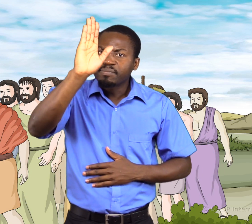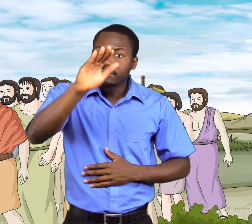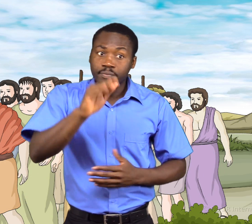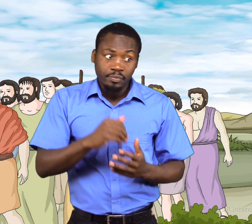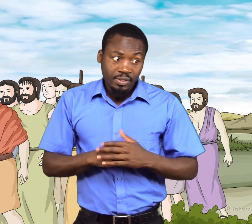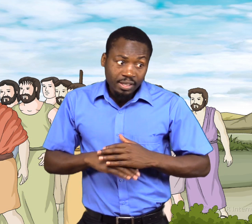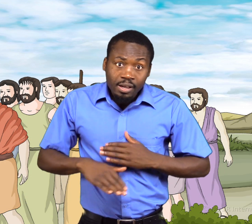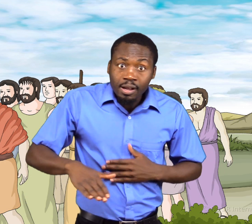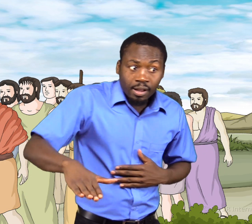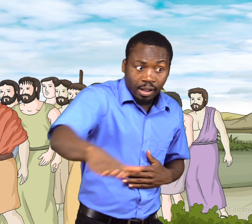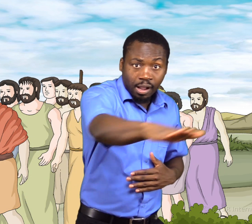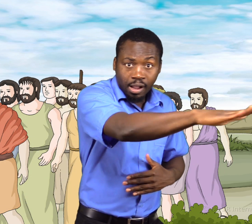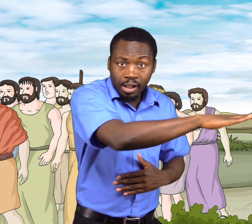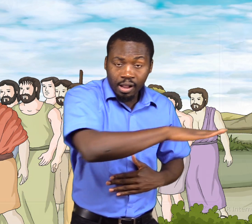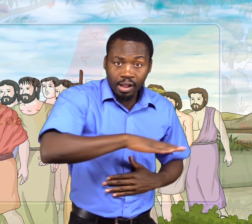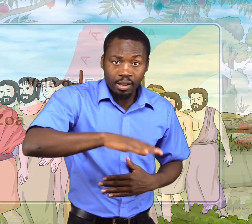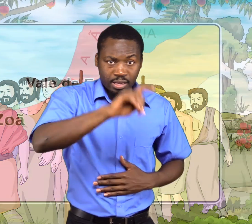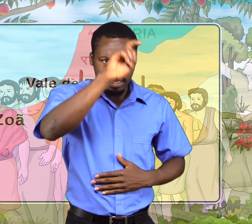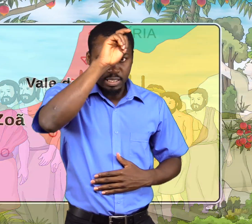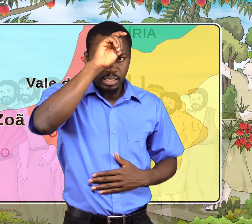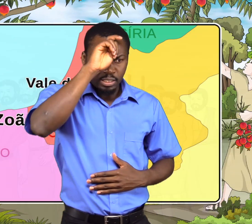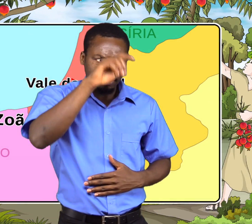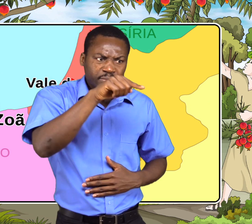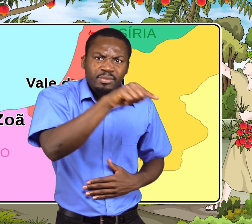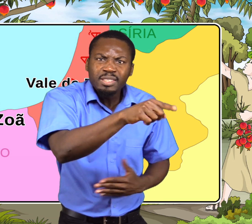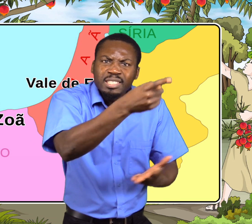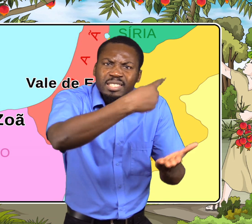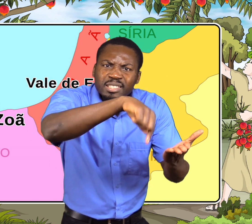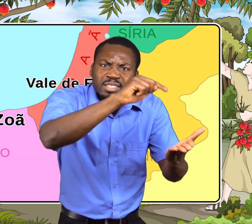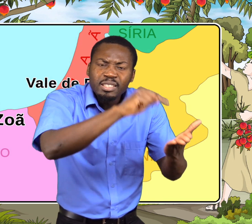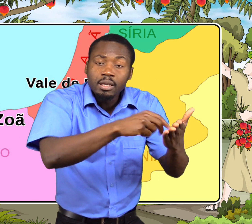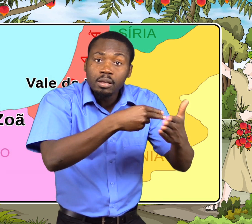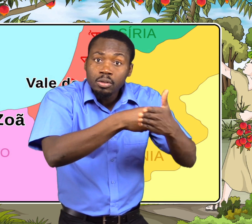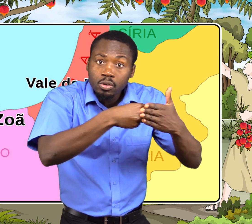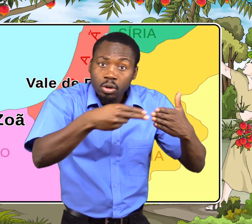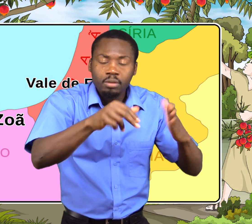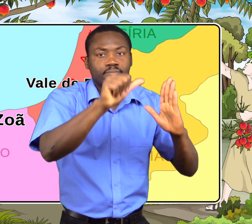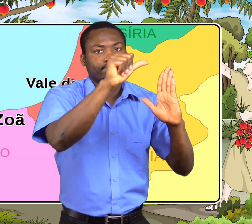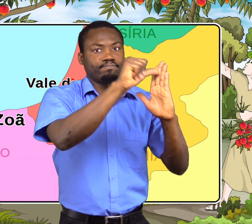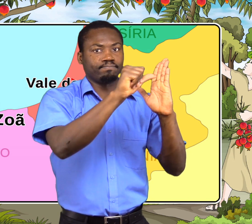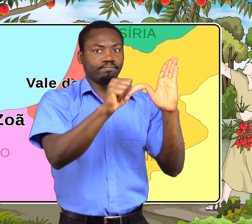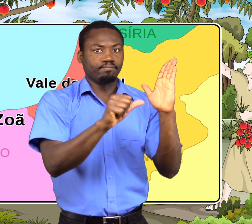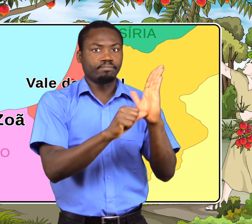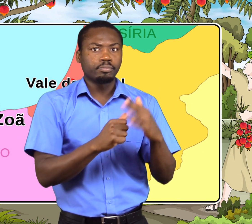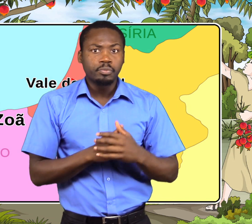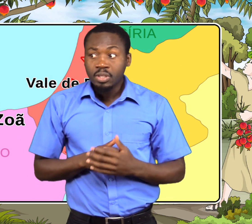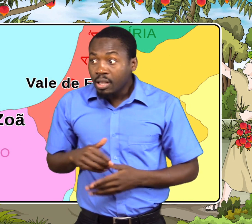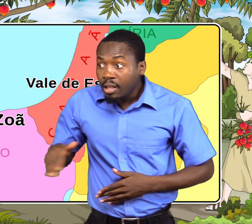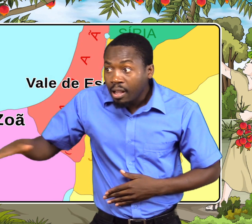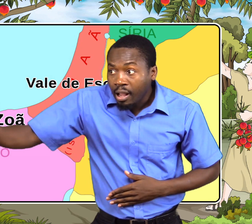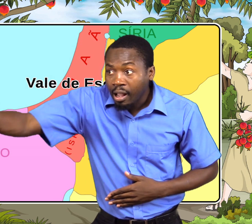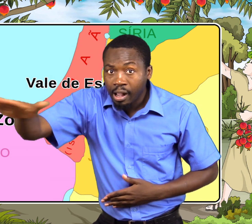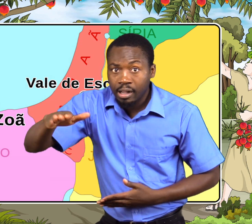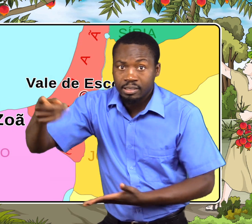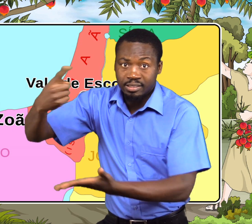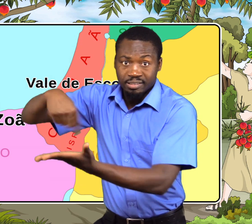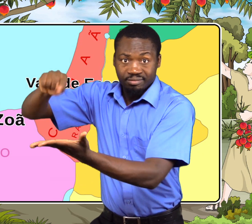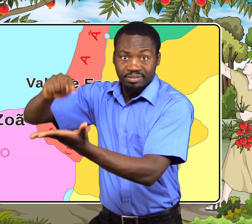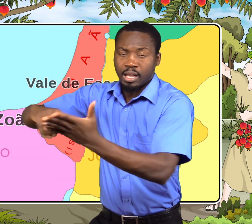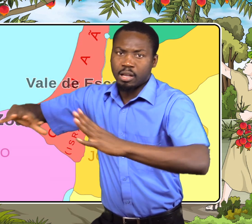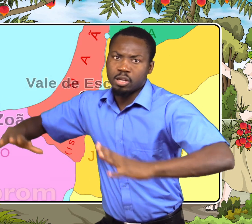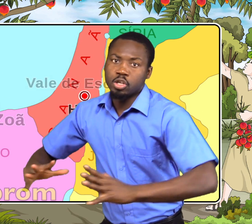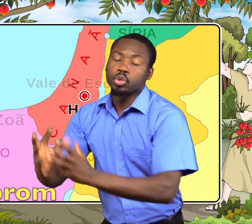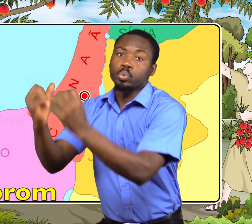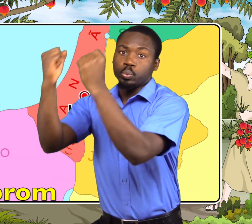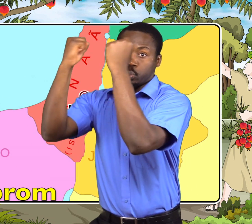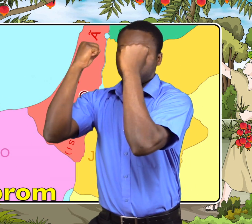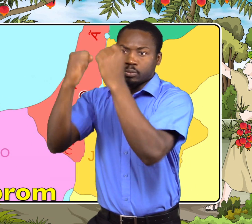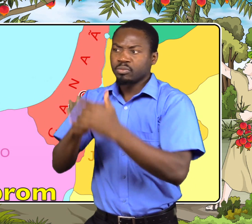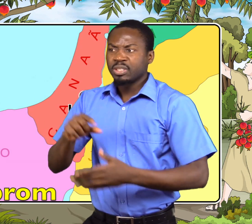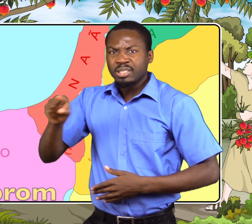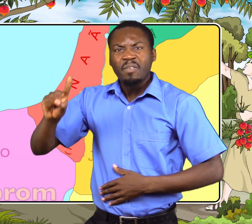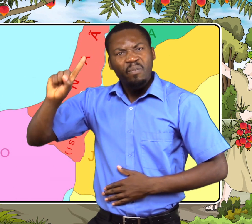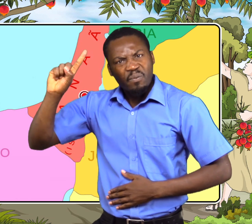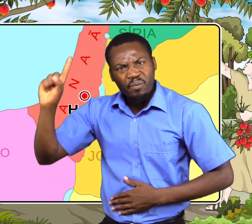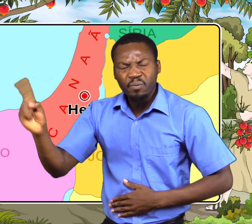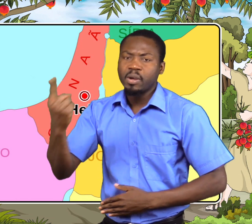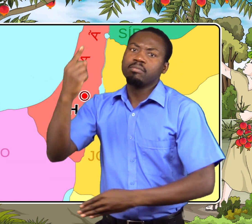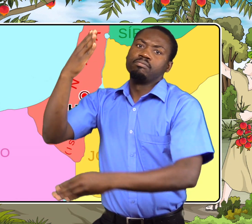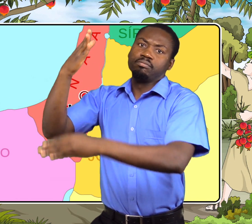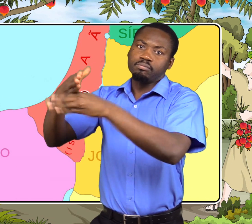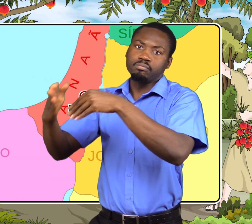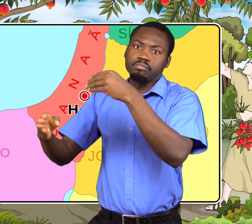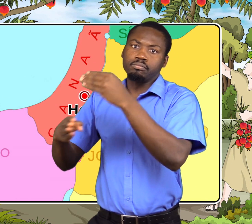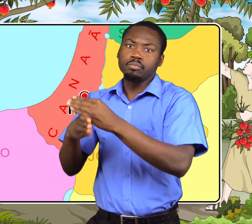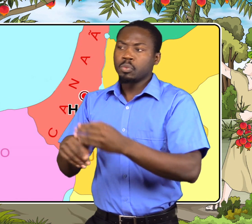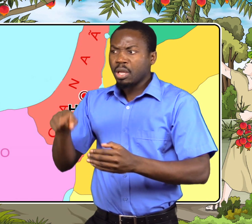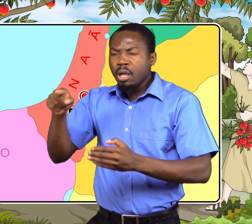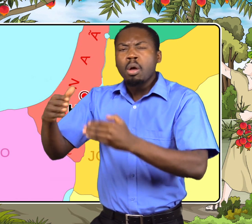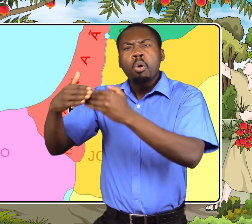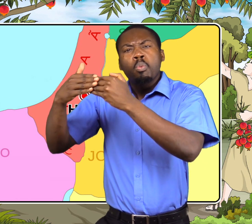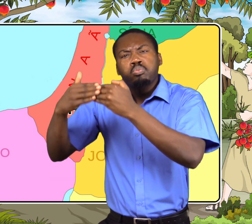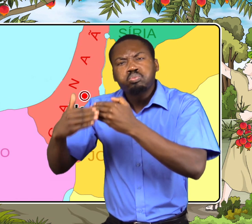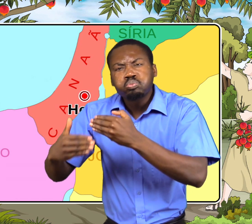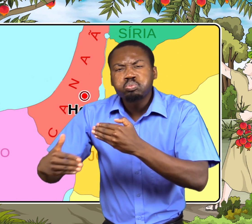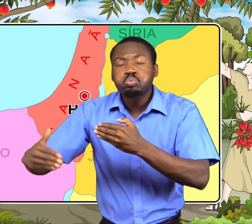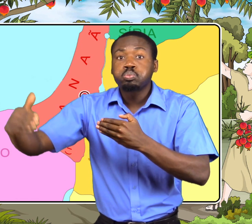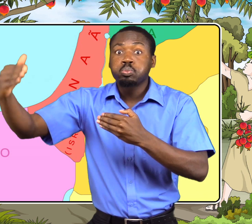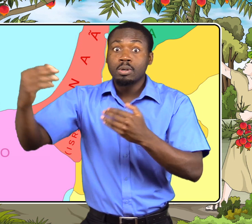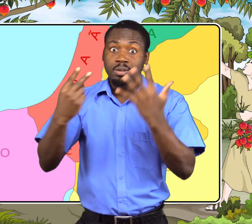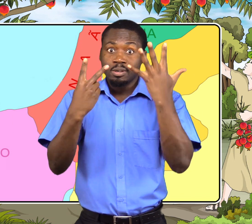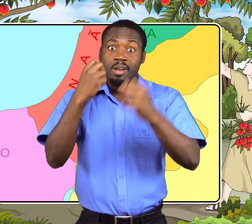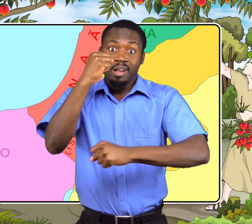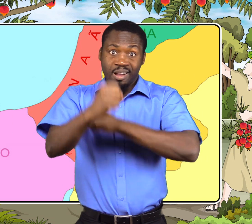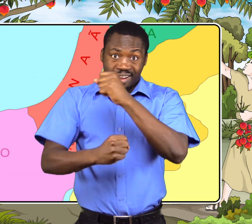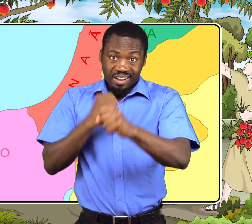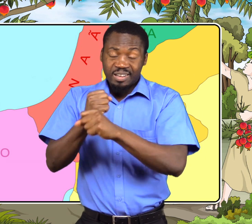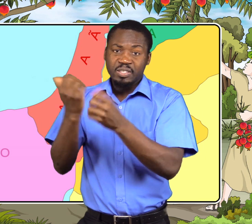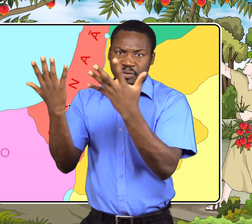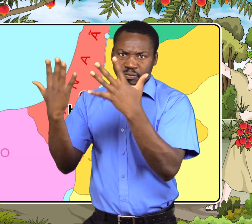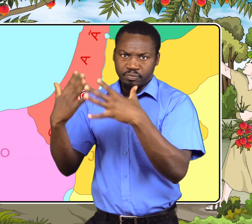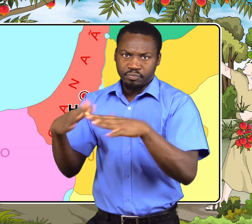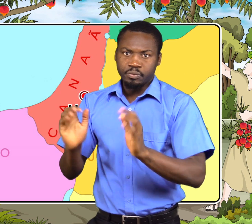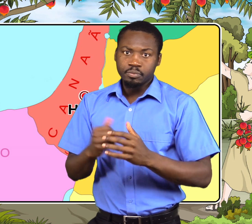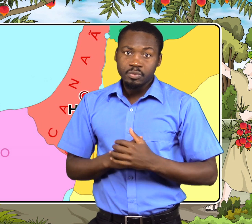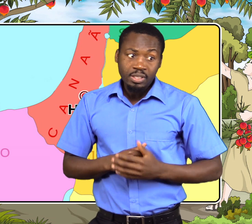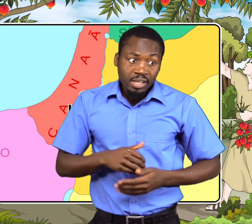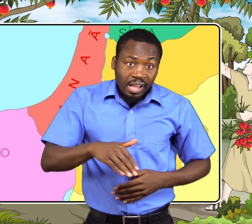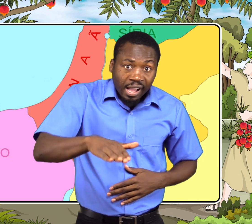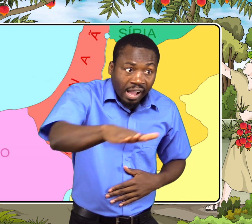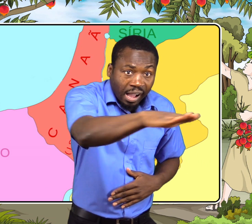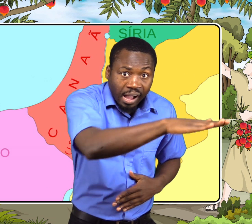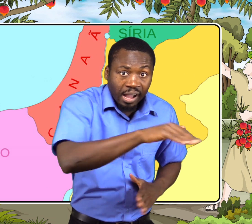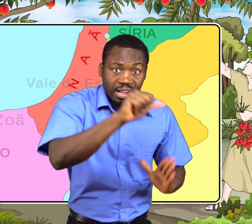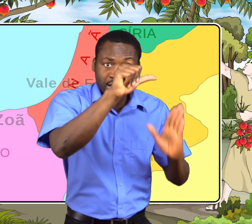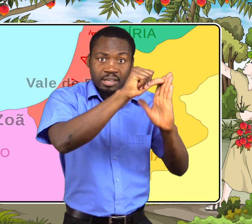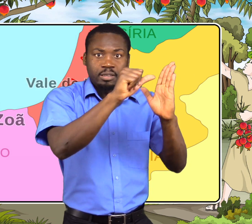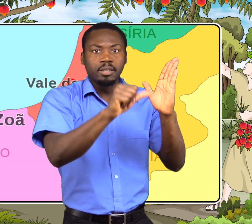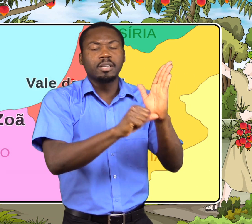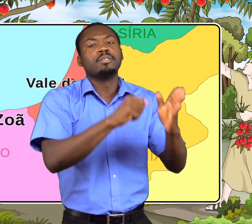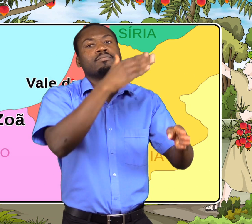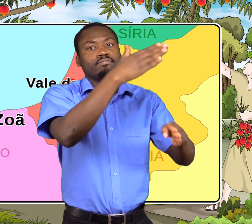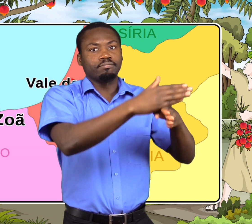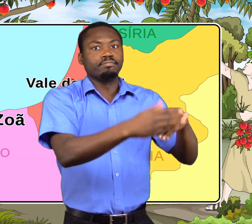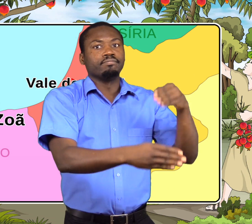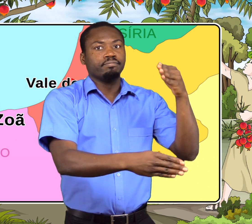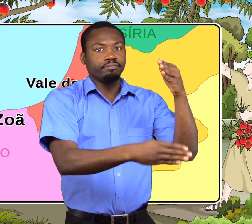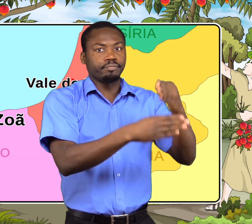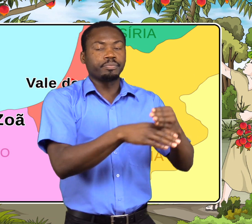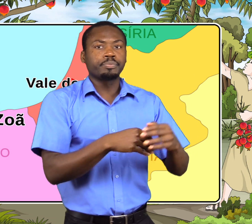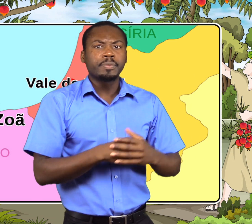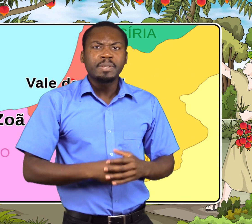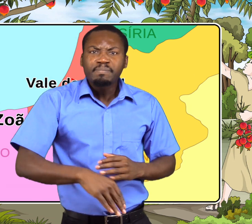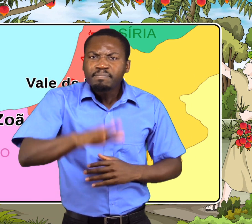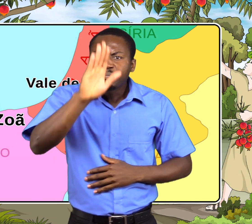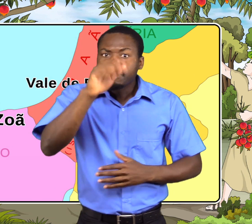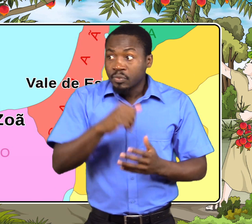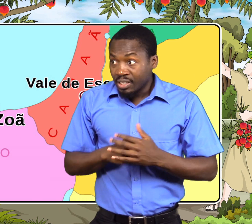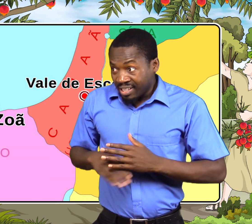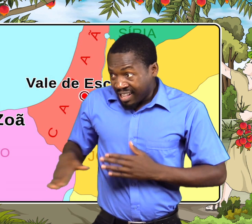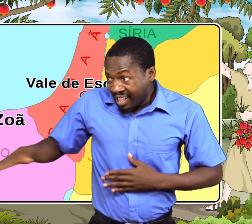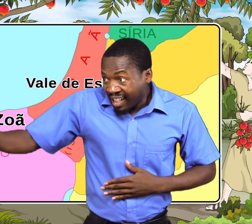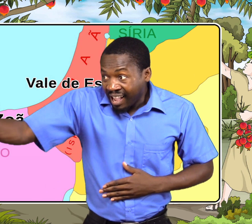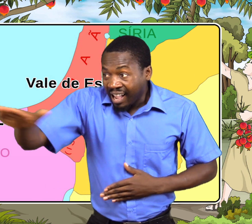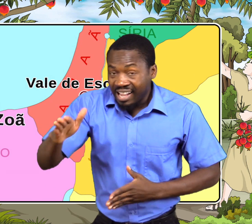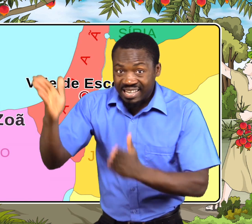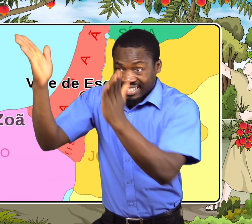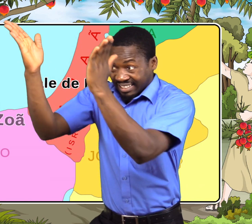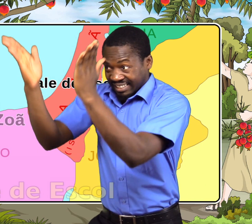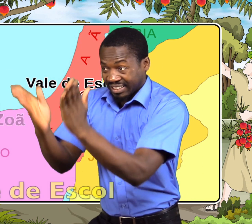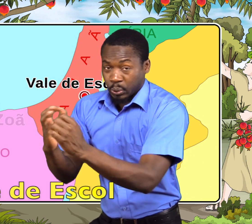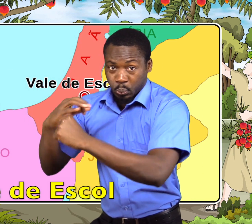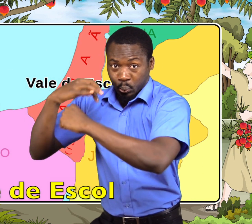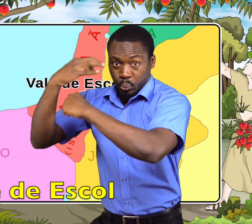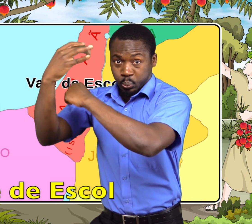It had been built seven years before Zoan in Egypt.